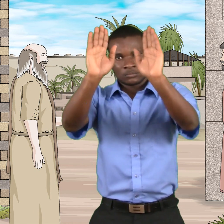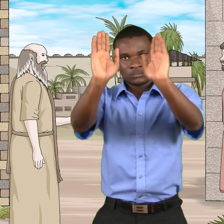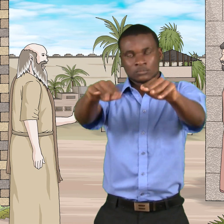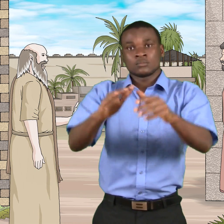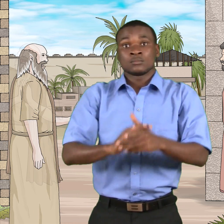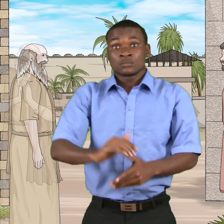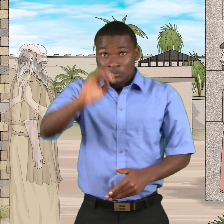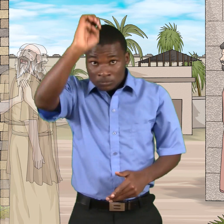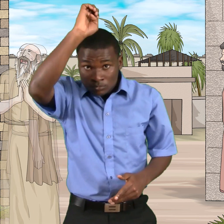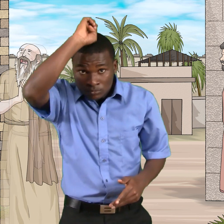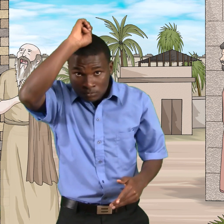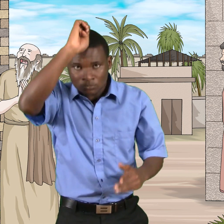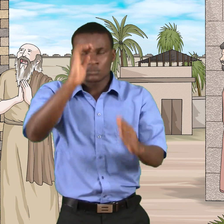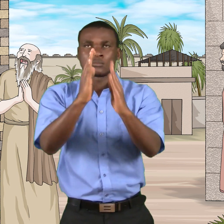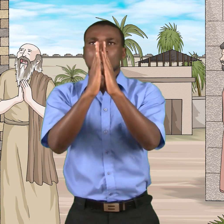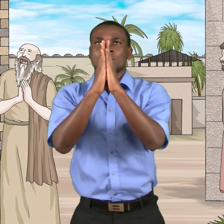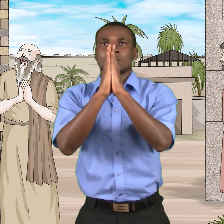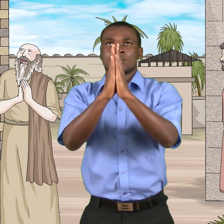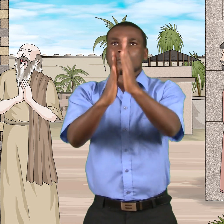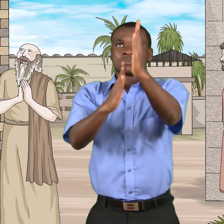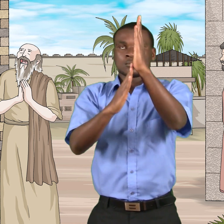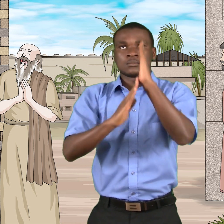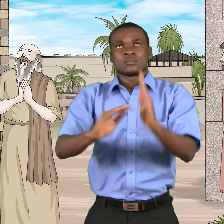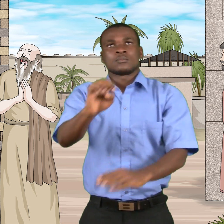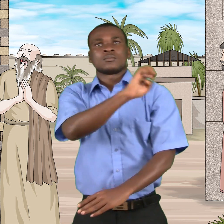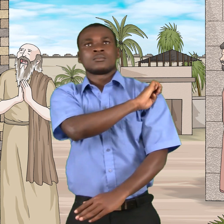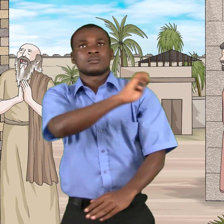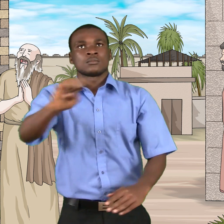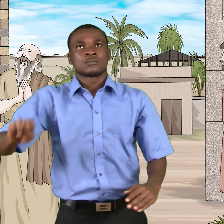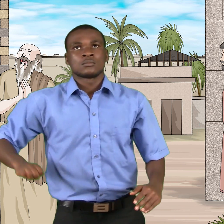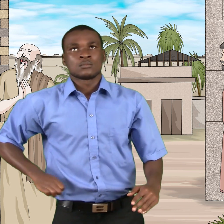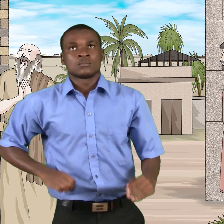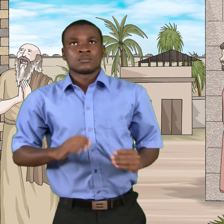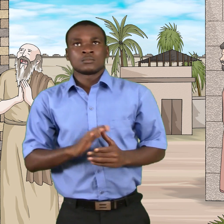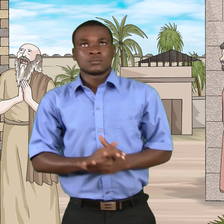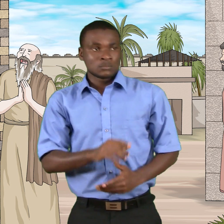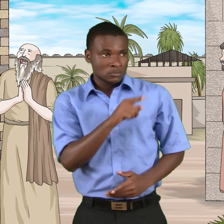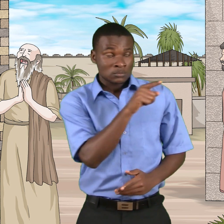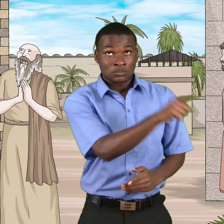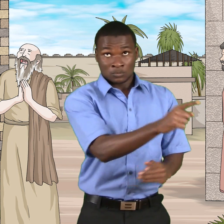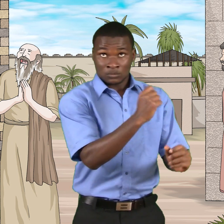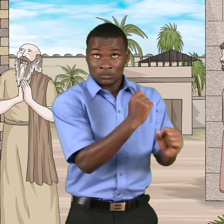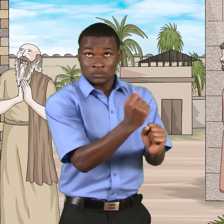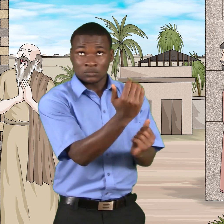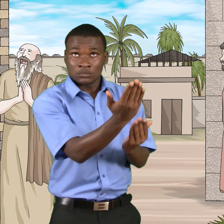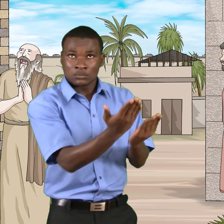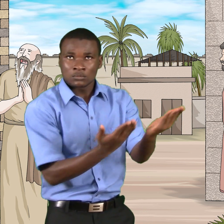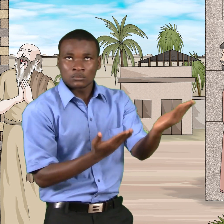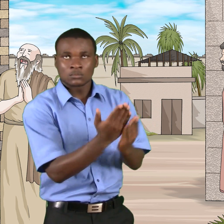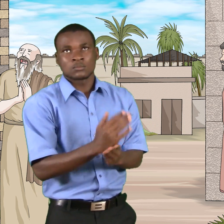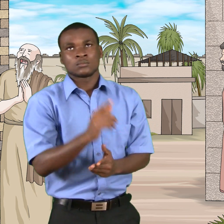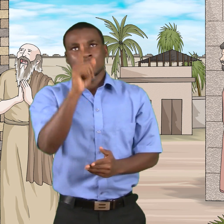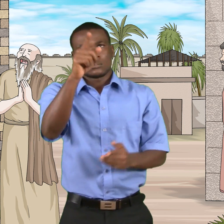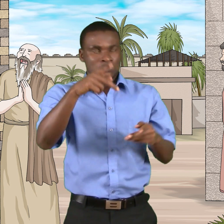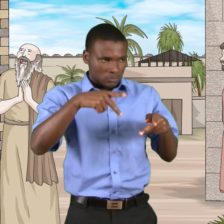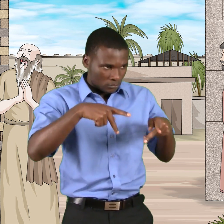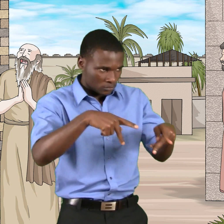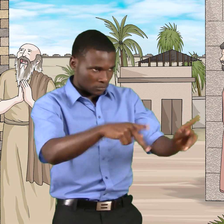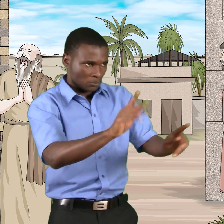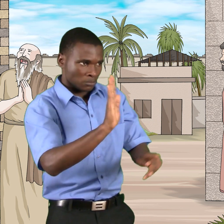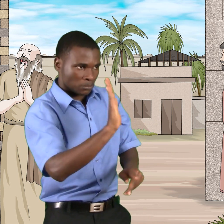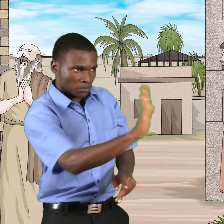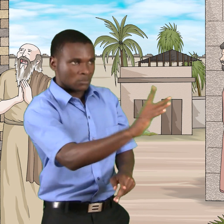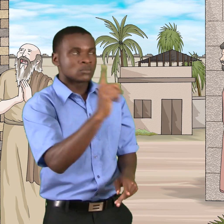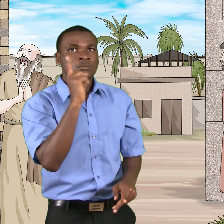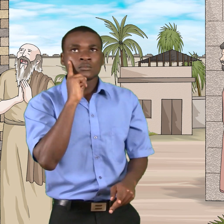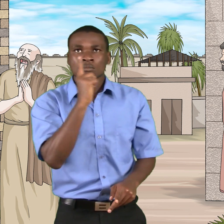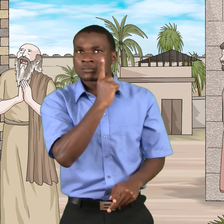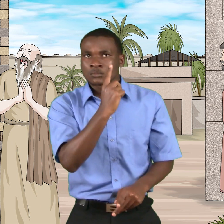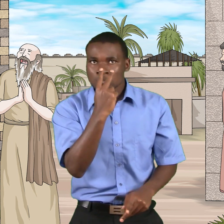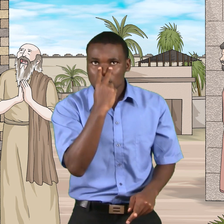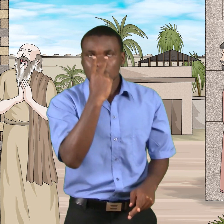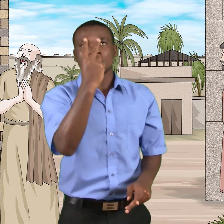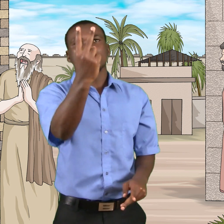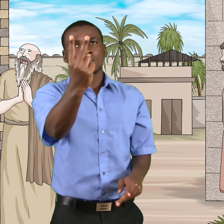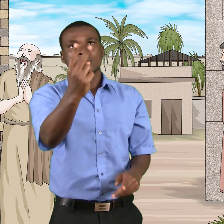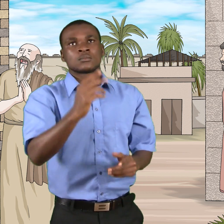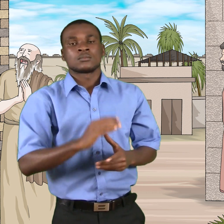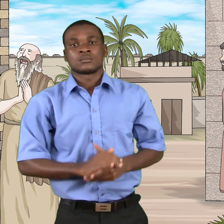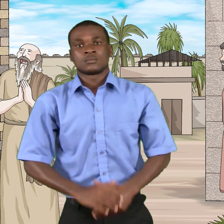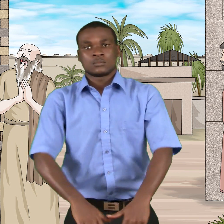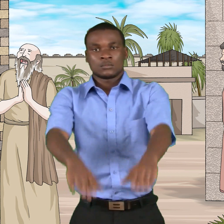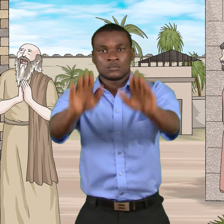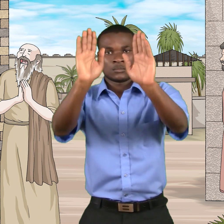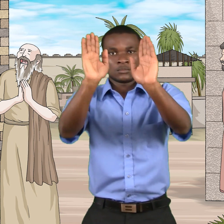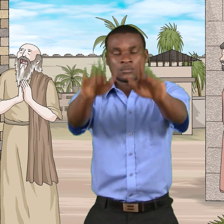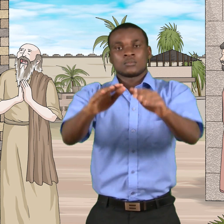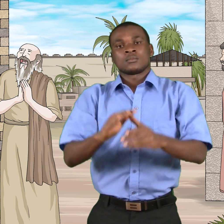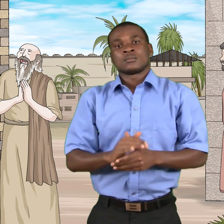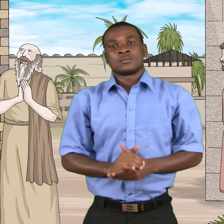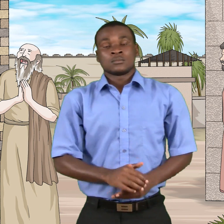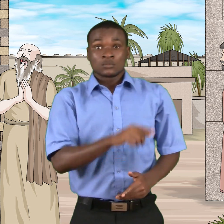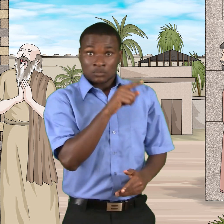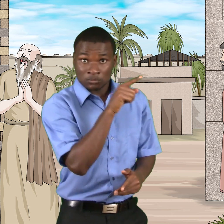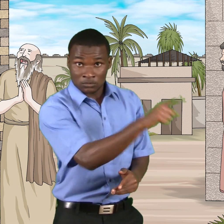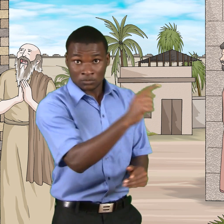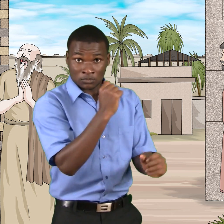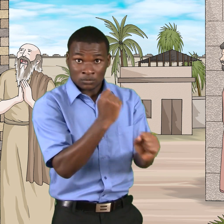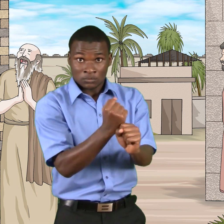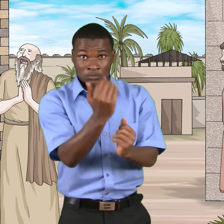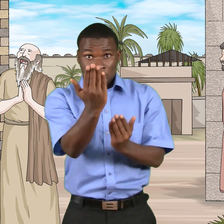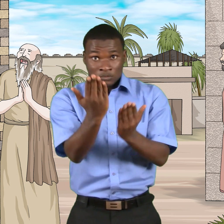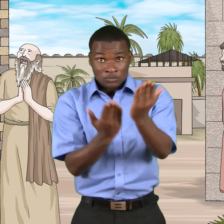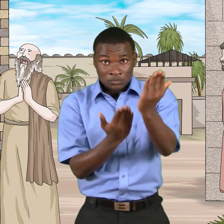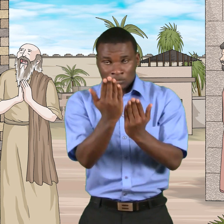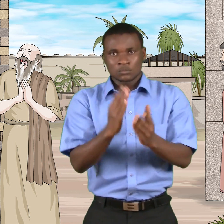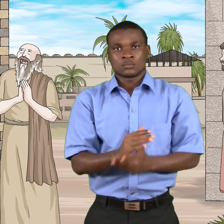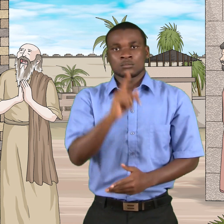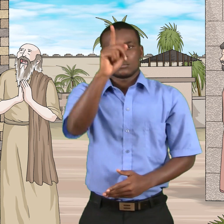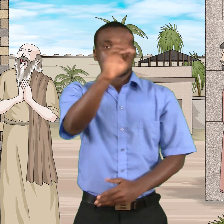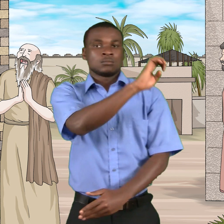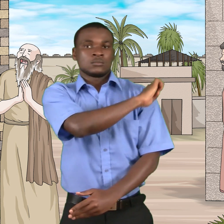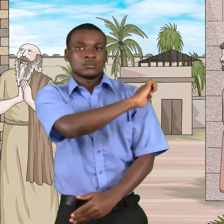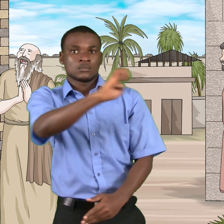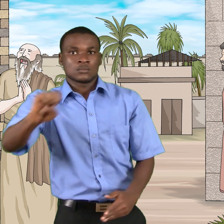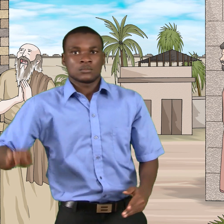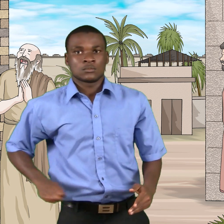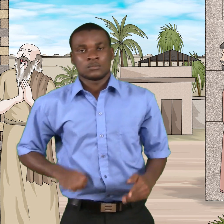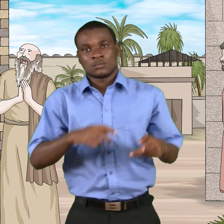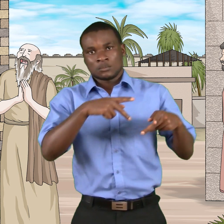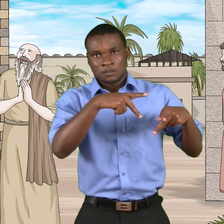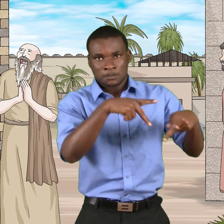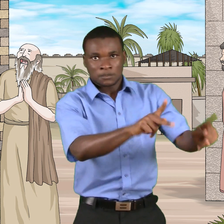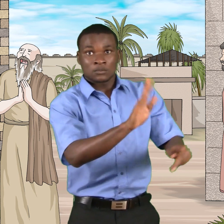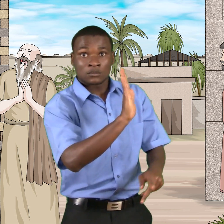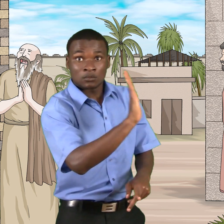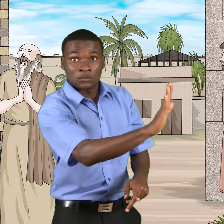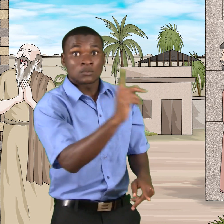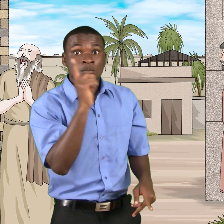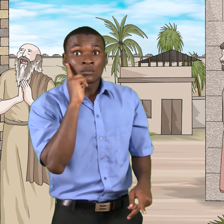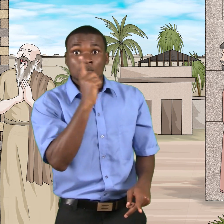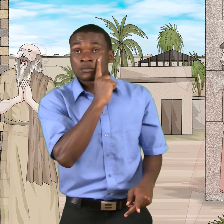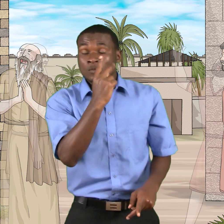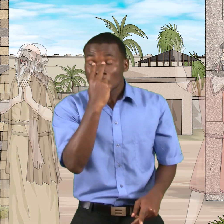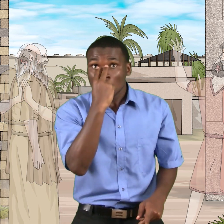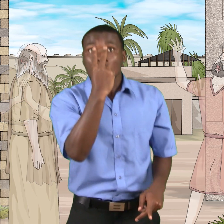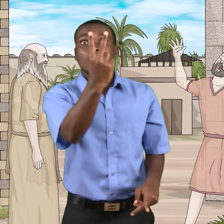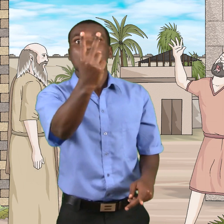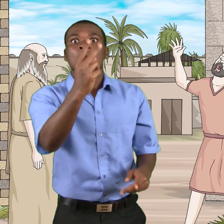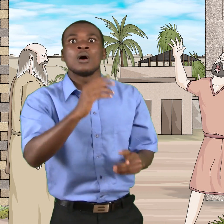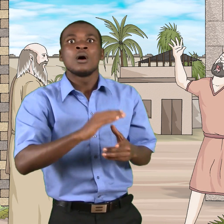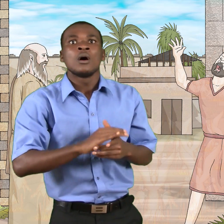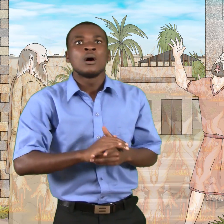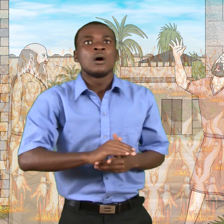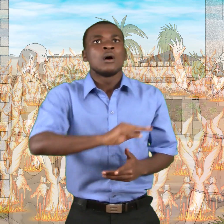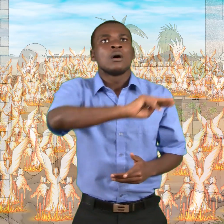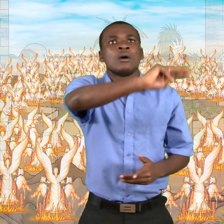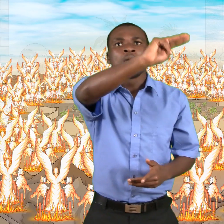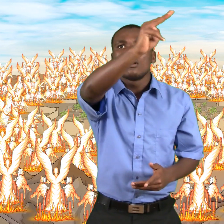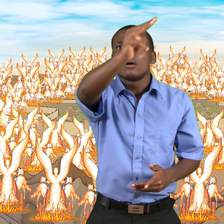Then Elisha prayed, “O LORD, please open his eyes that he may see.”